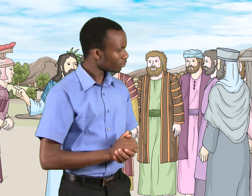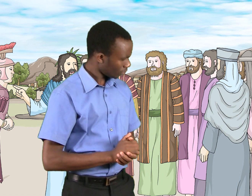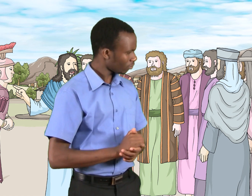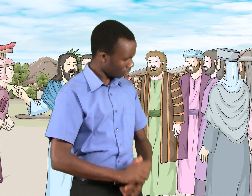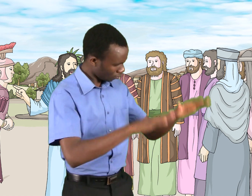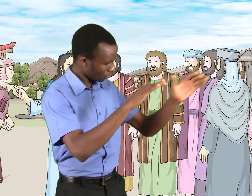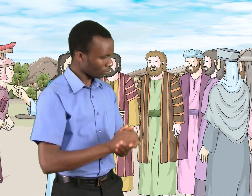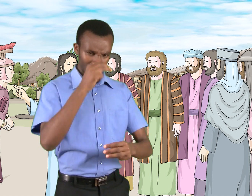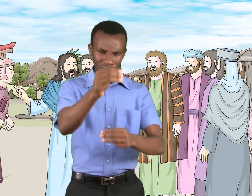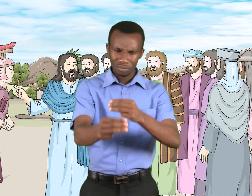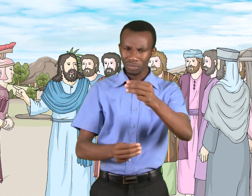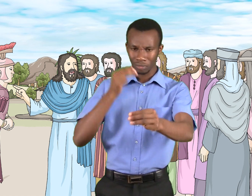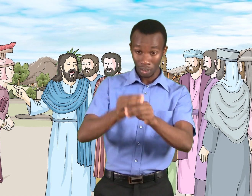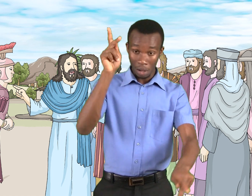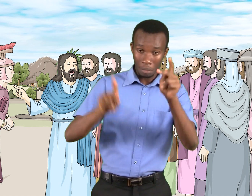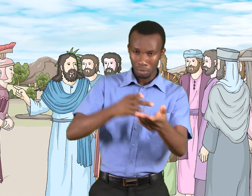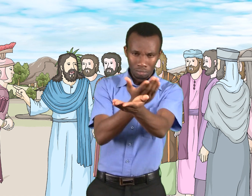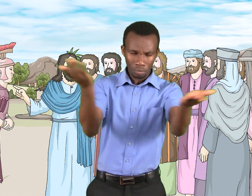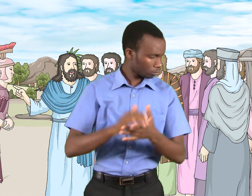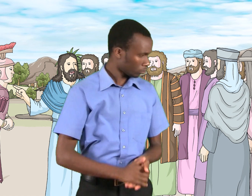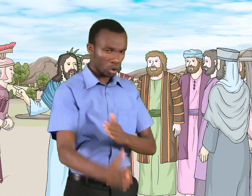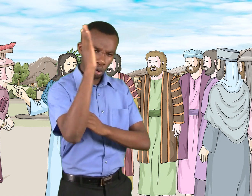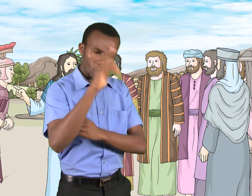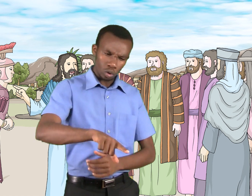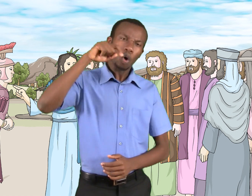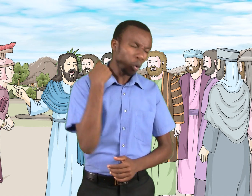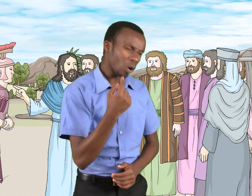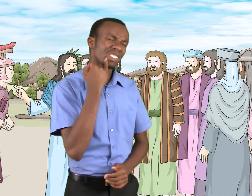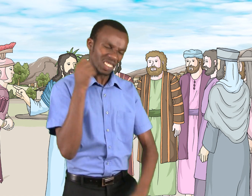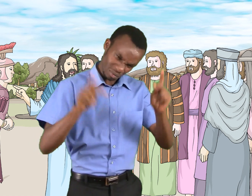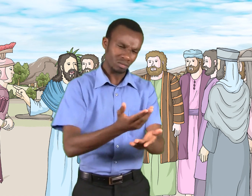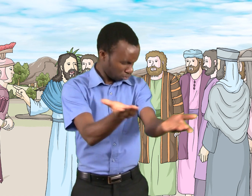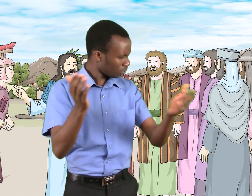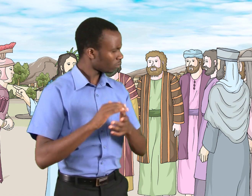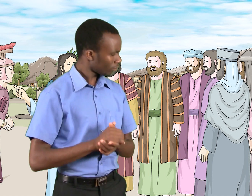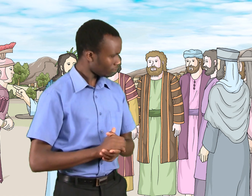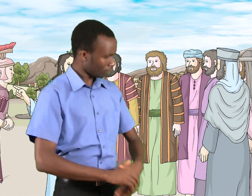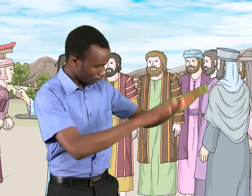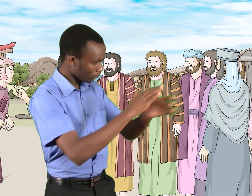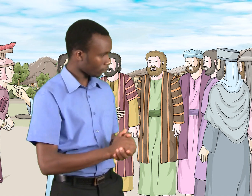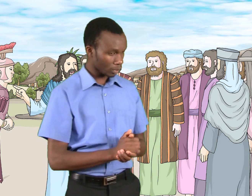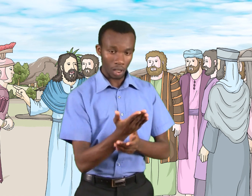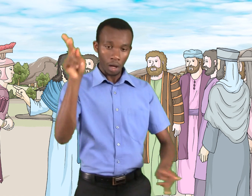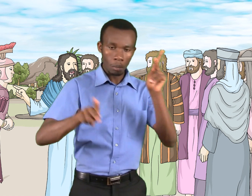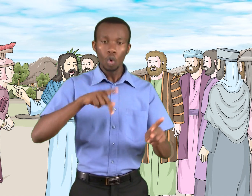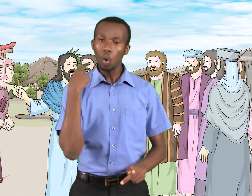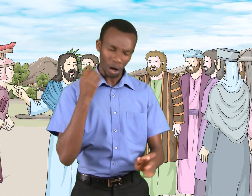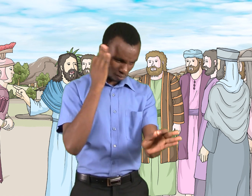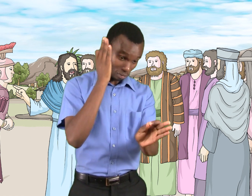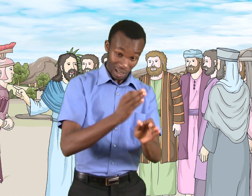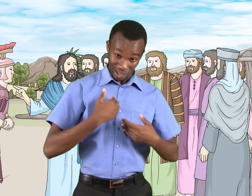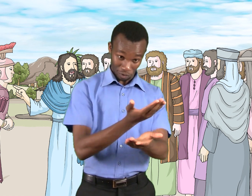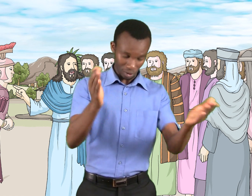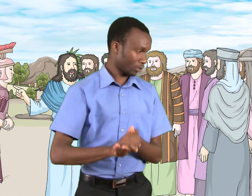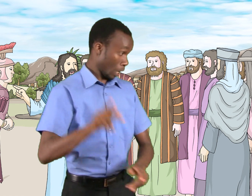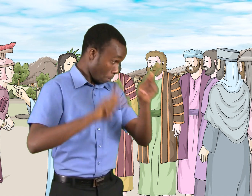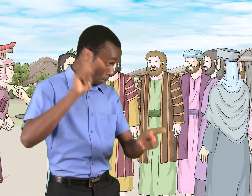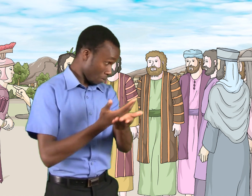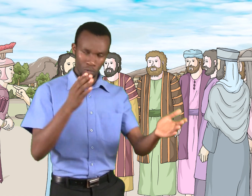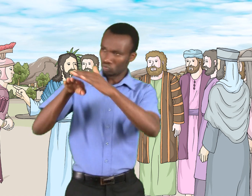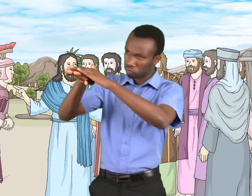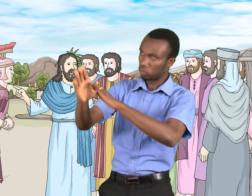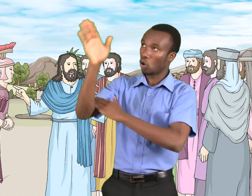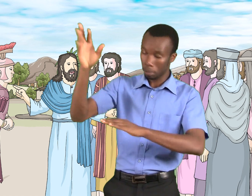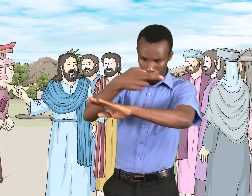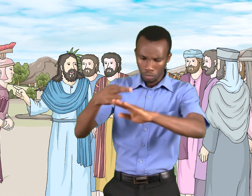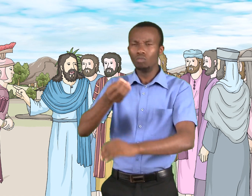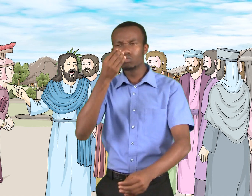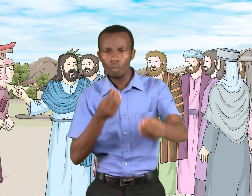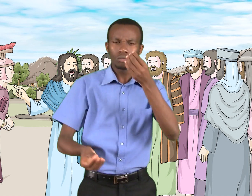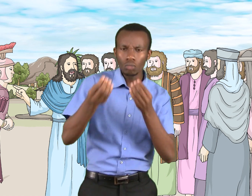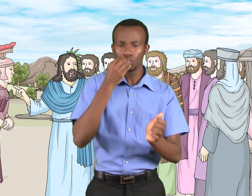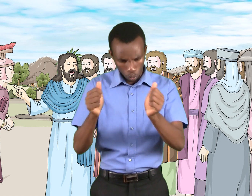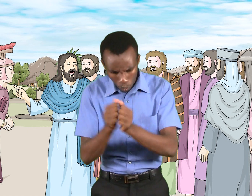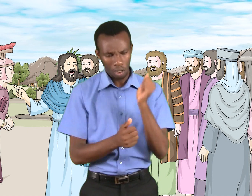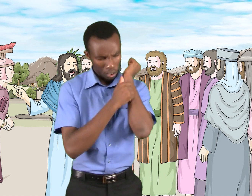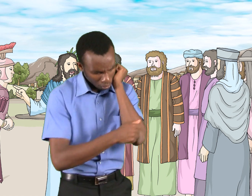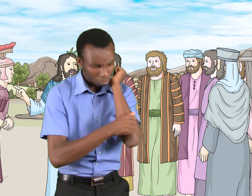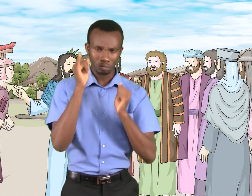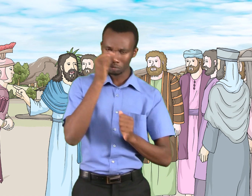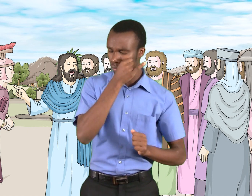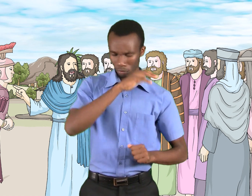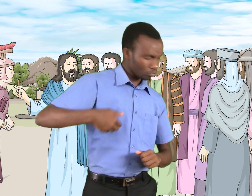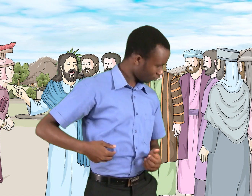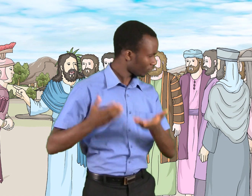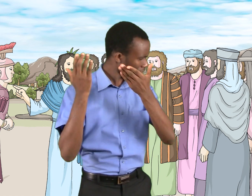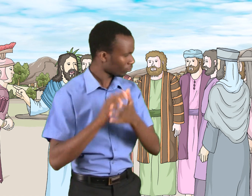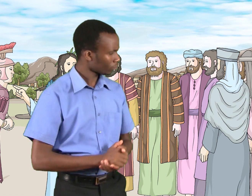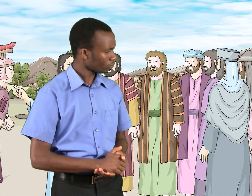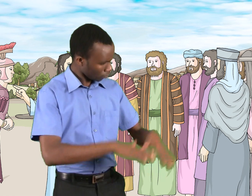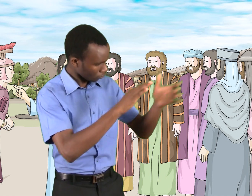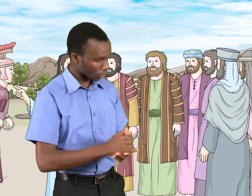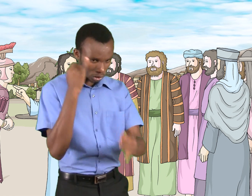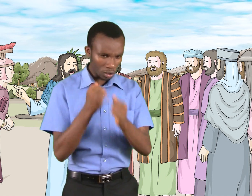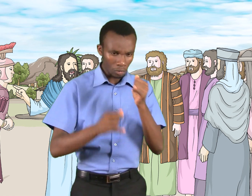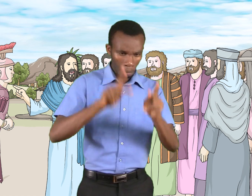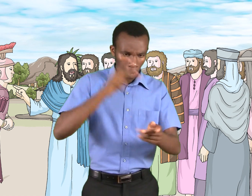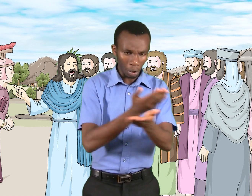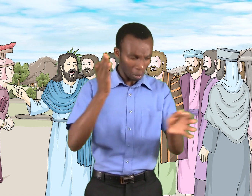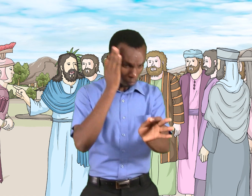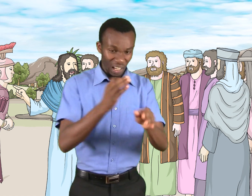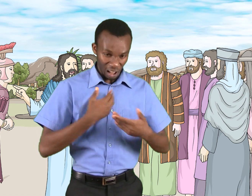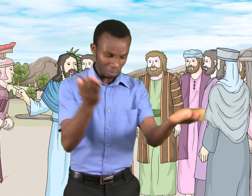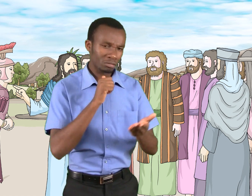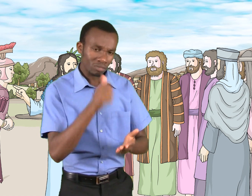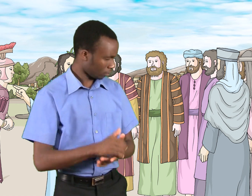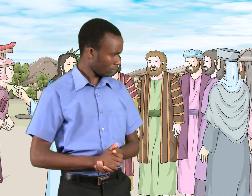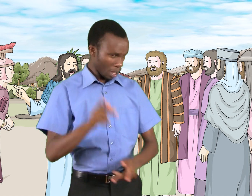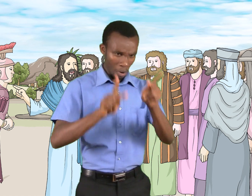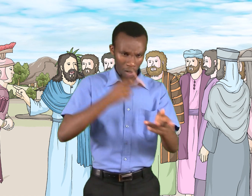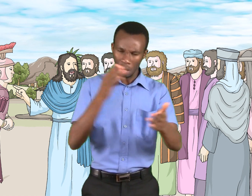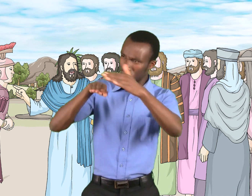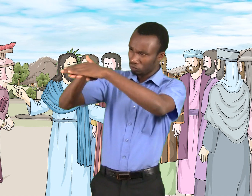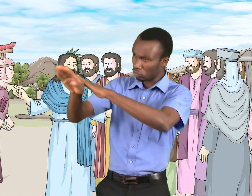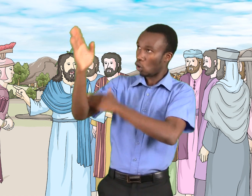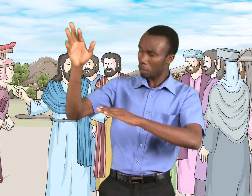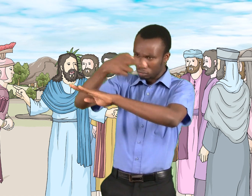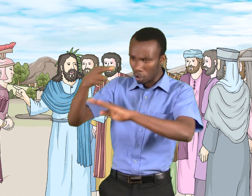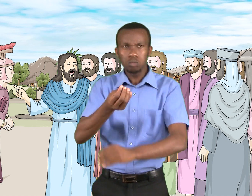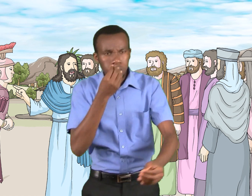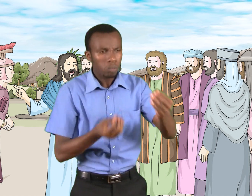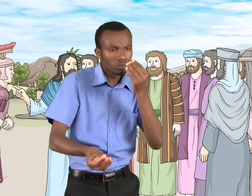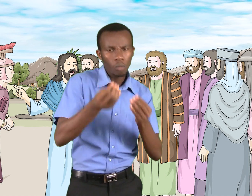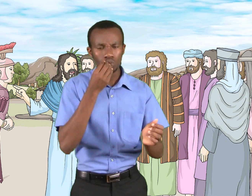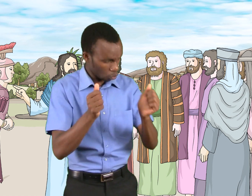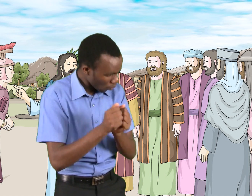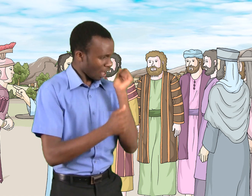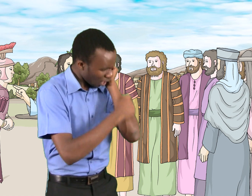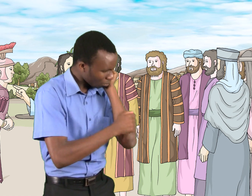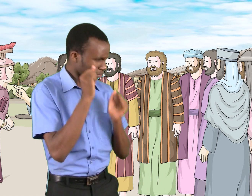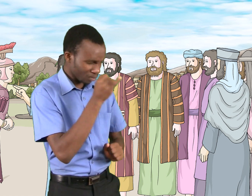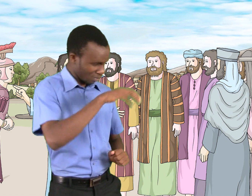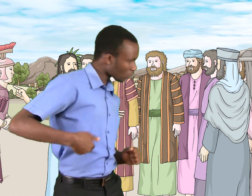I say to you that many will come from the east and the west to share the banquet with Abraham, Isaac, and Jacob in the kingdom of heaven.